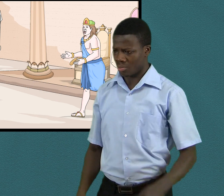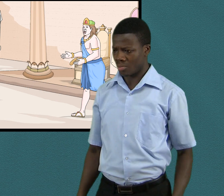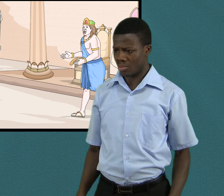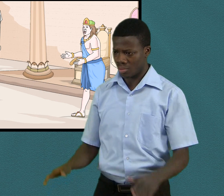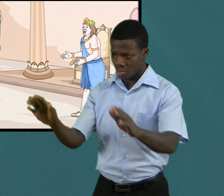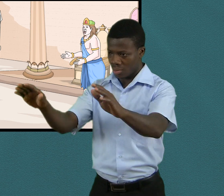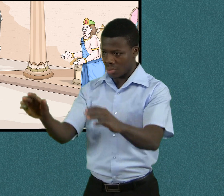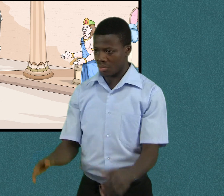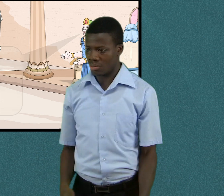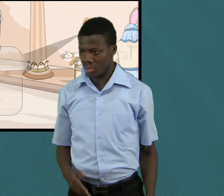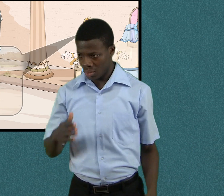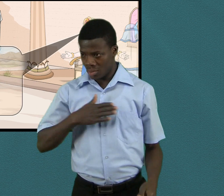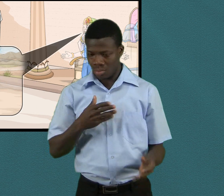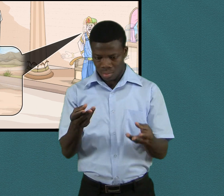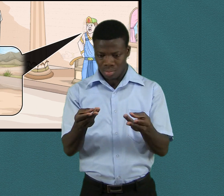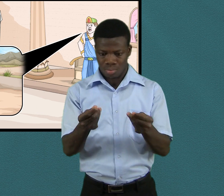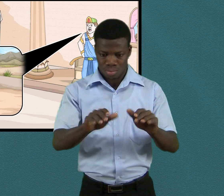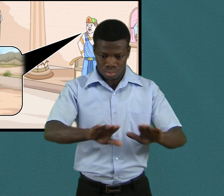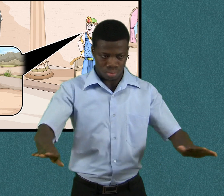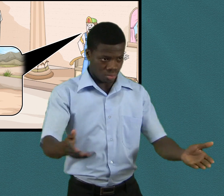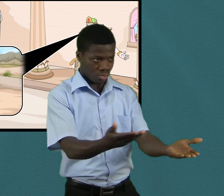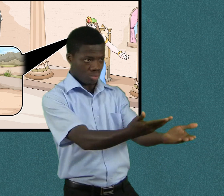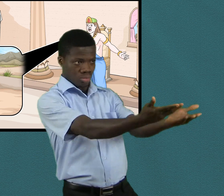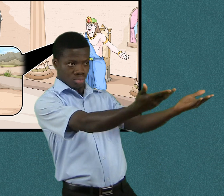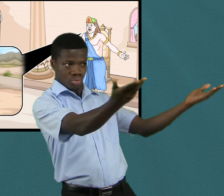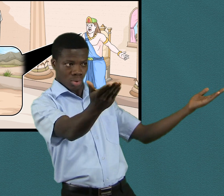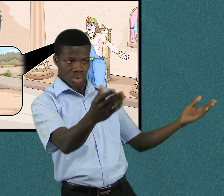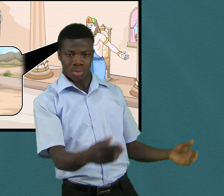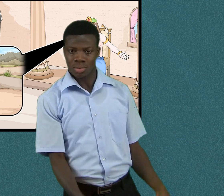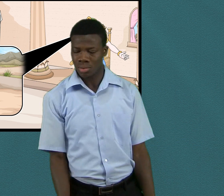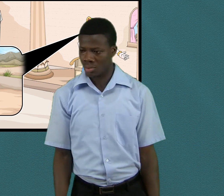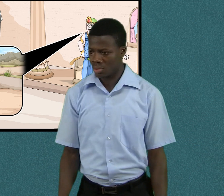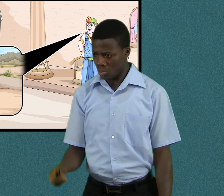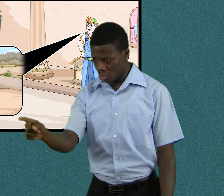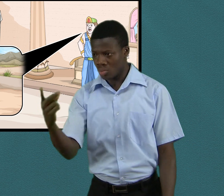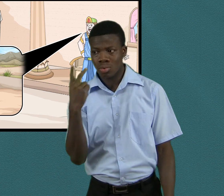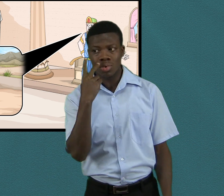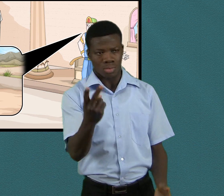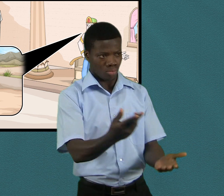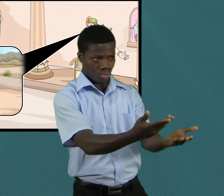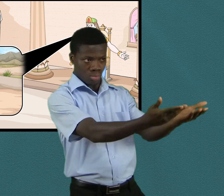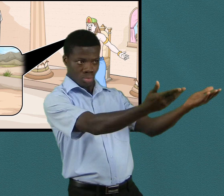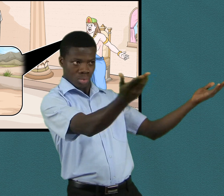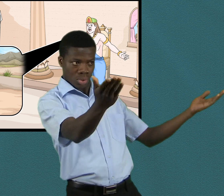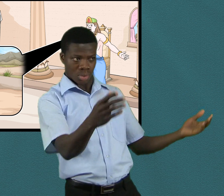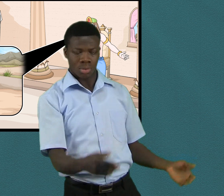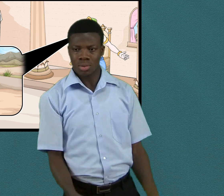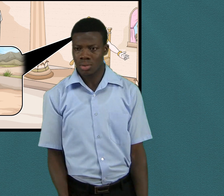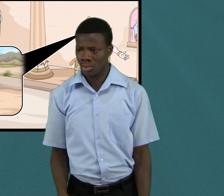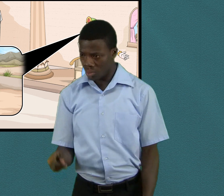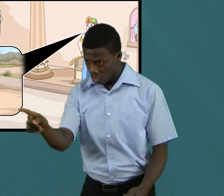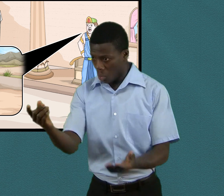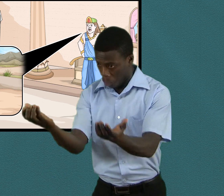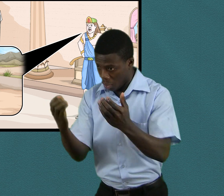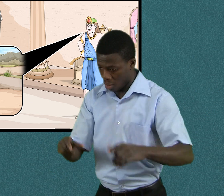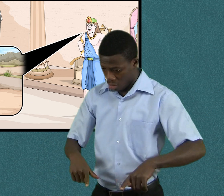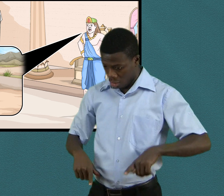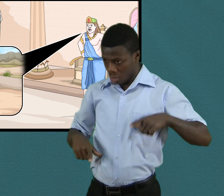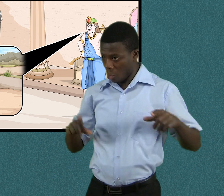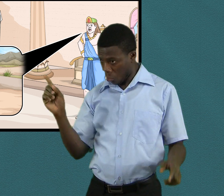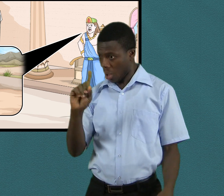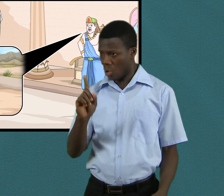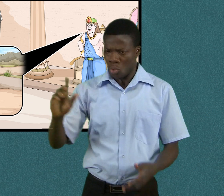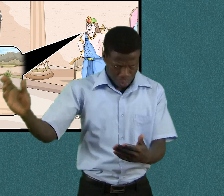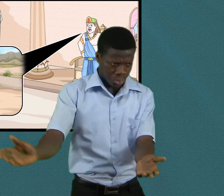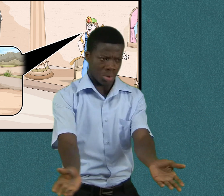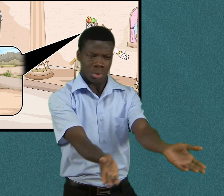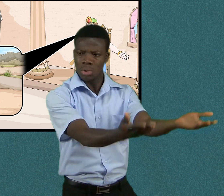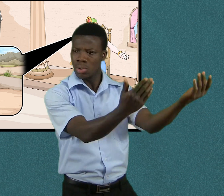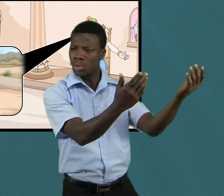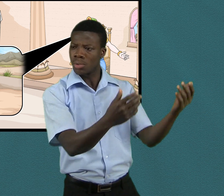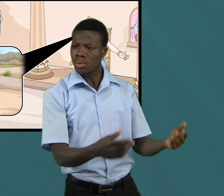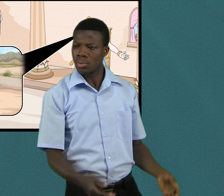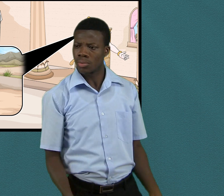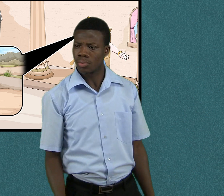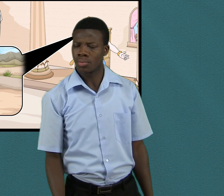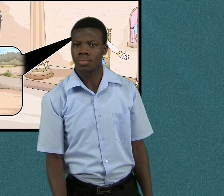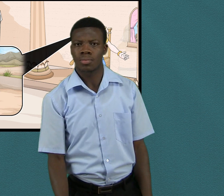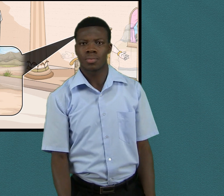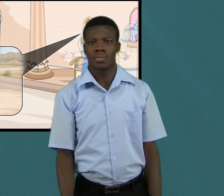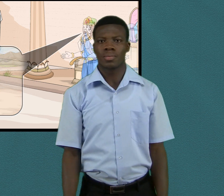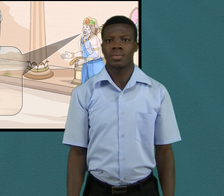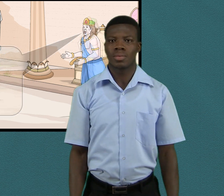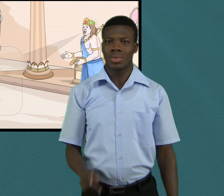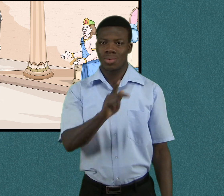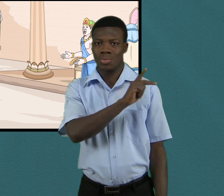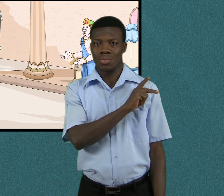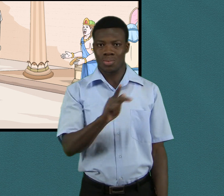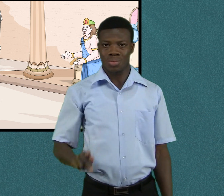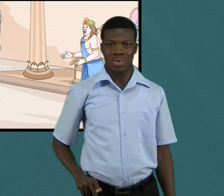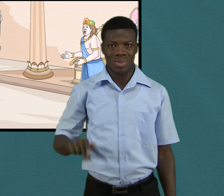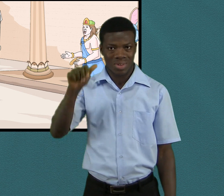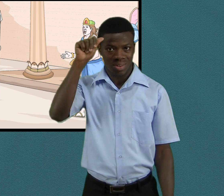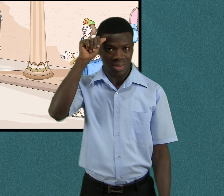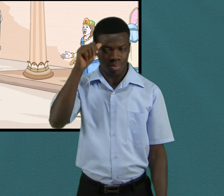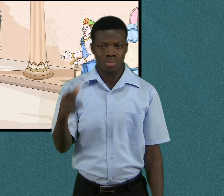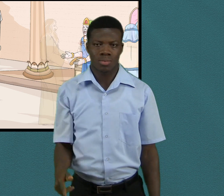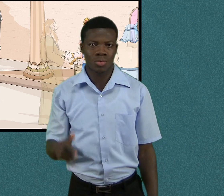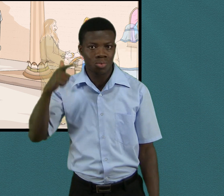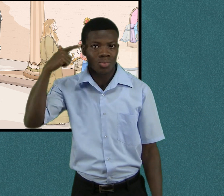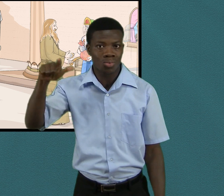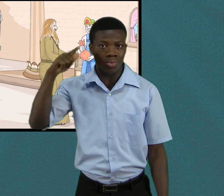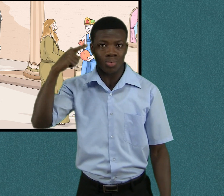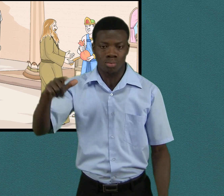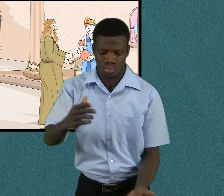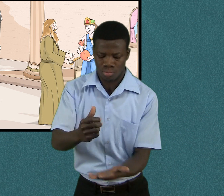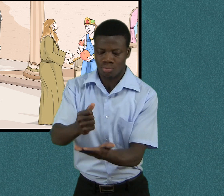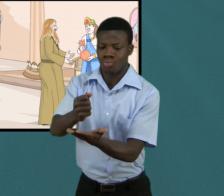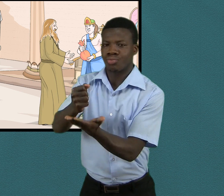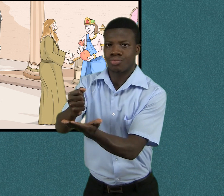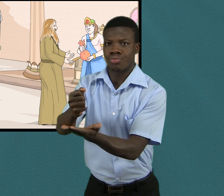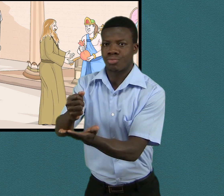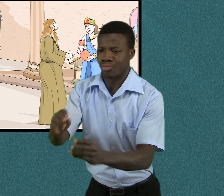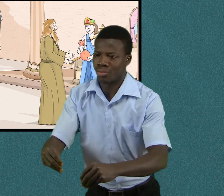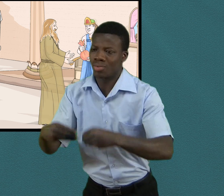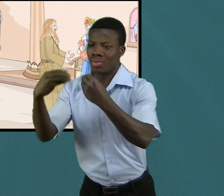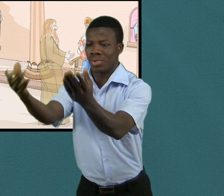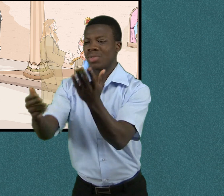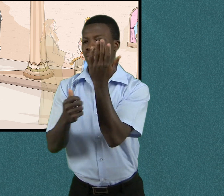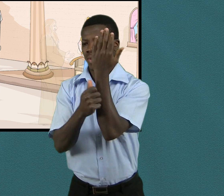And Abimelech said, “Look, my land is before you. Settle wherever you please.”